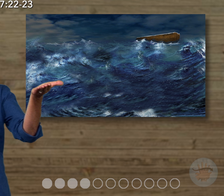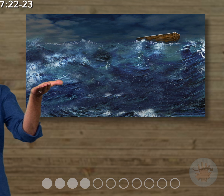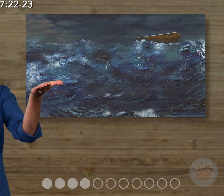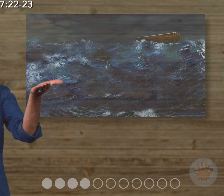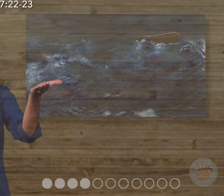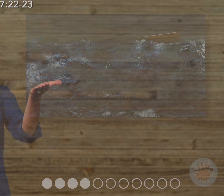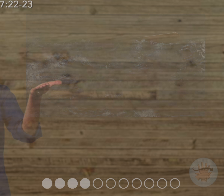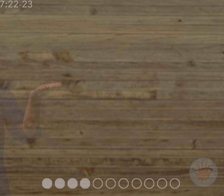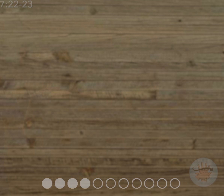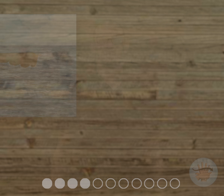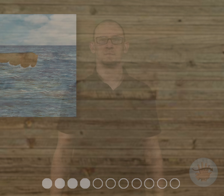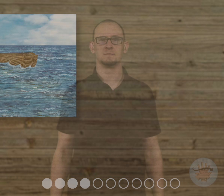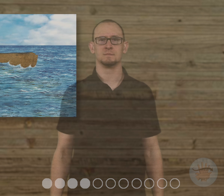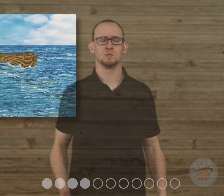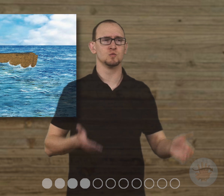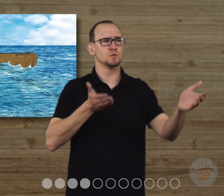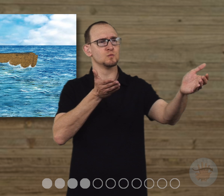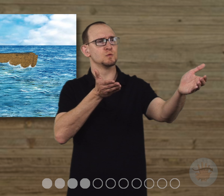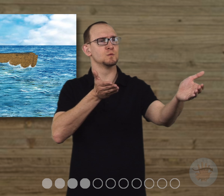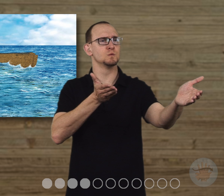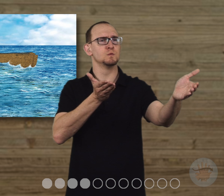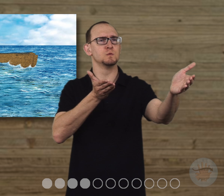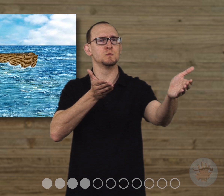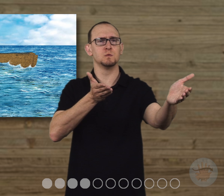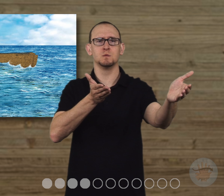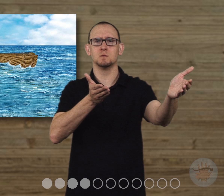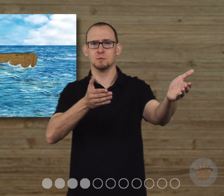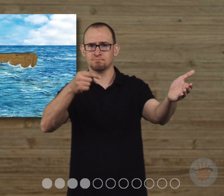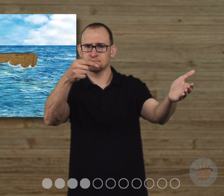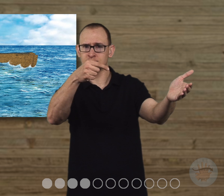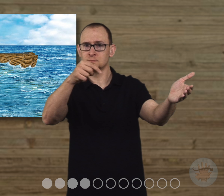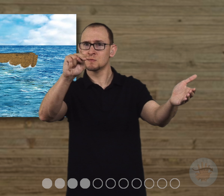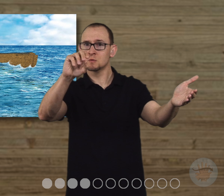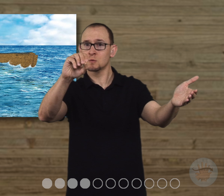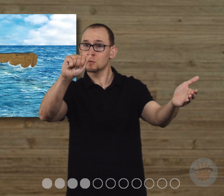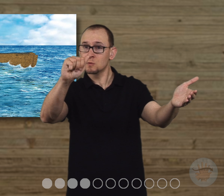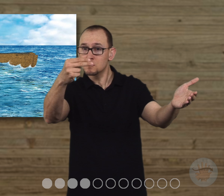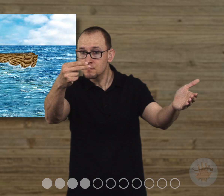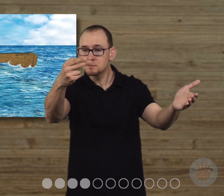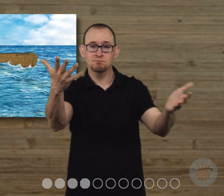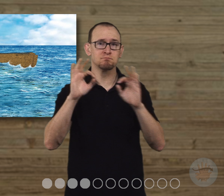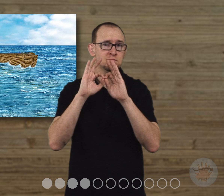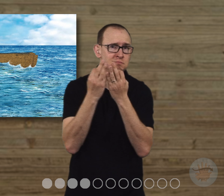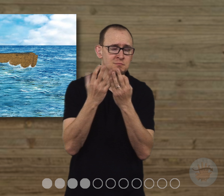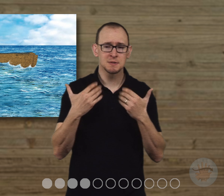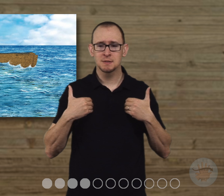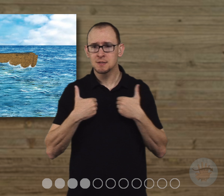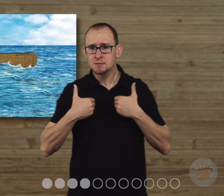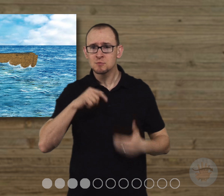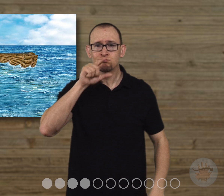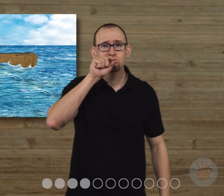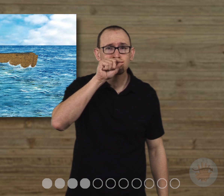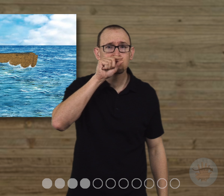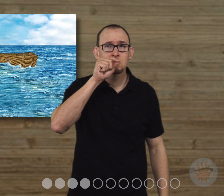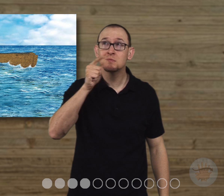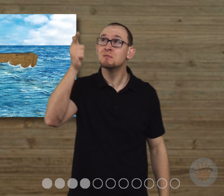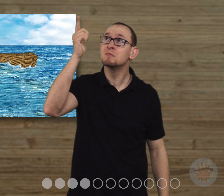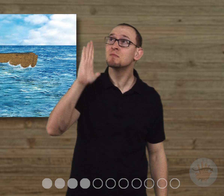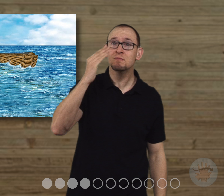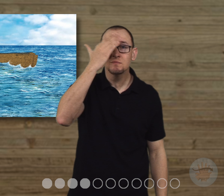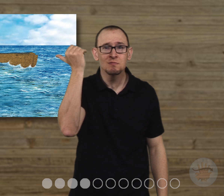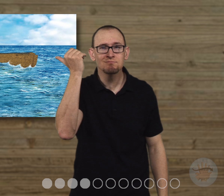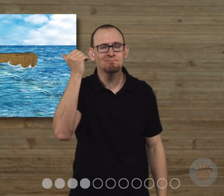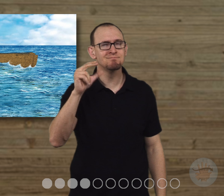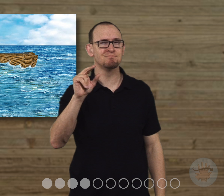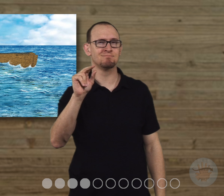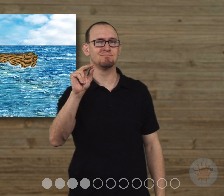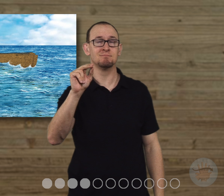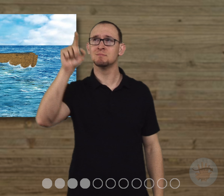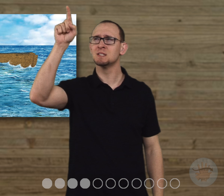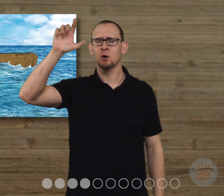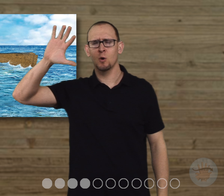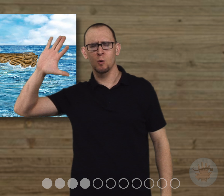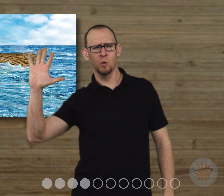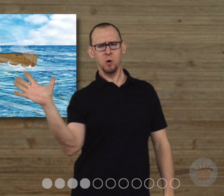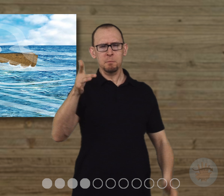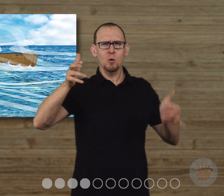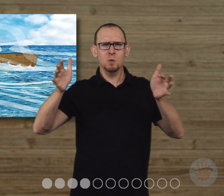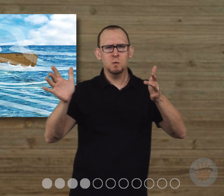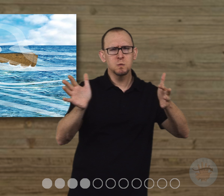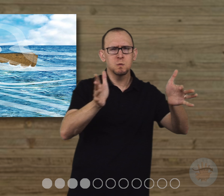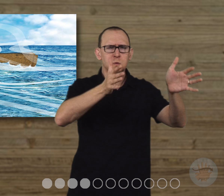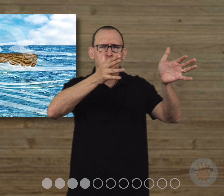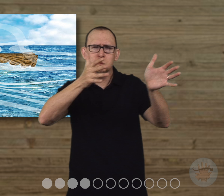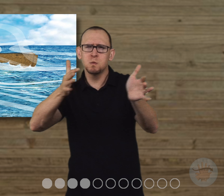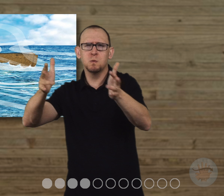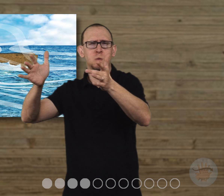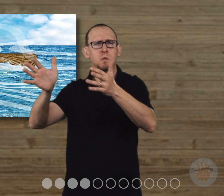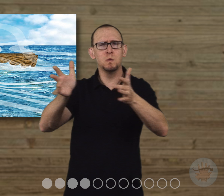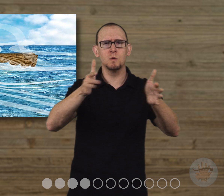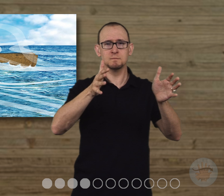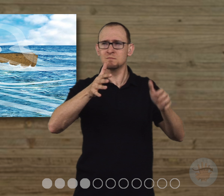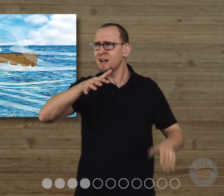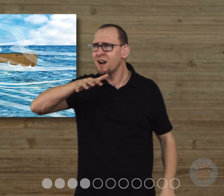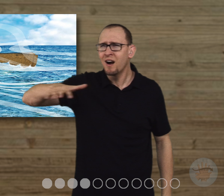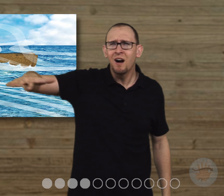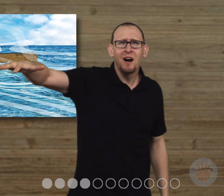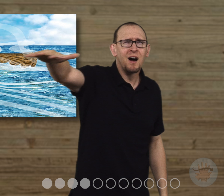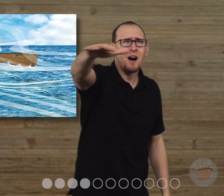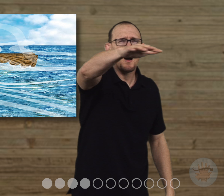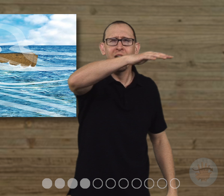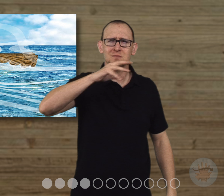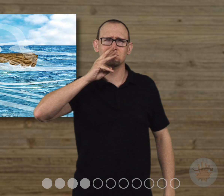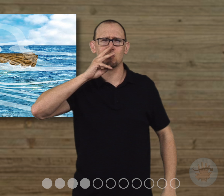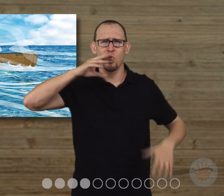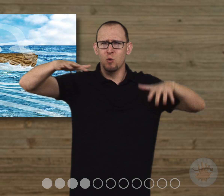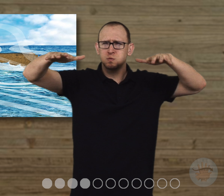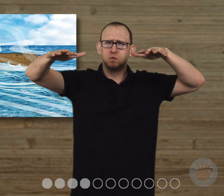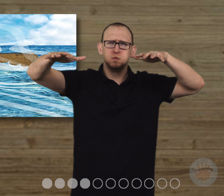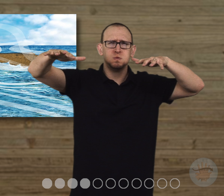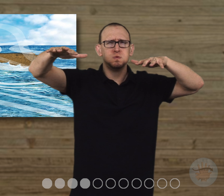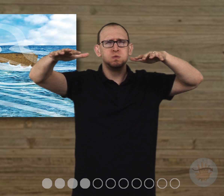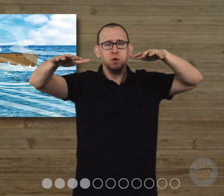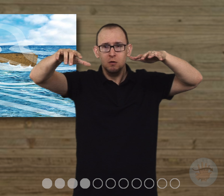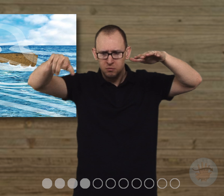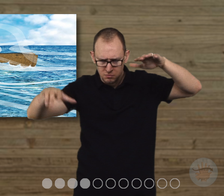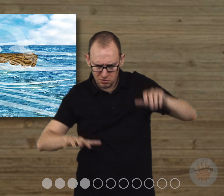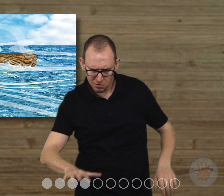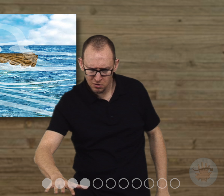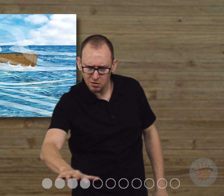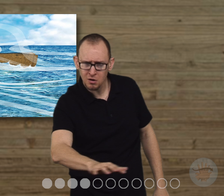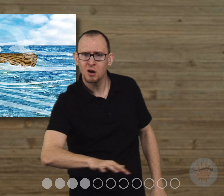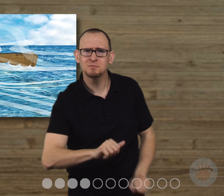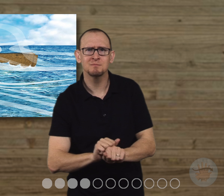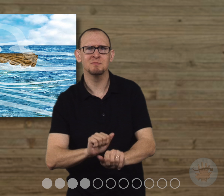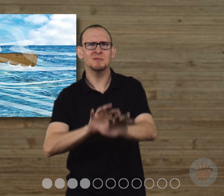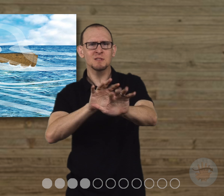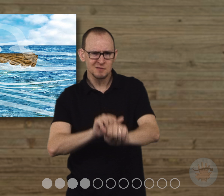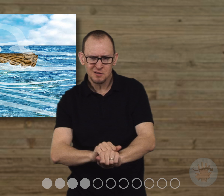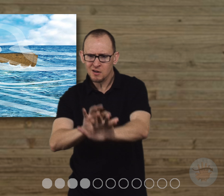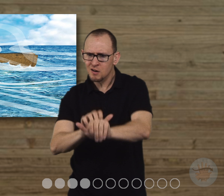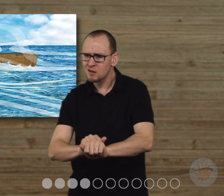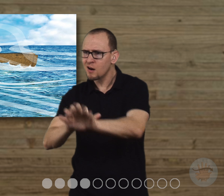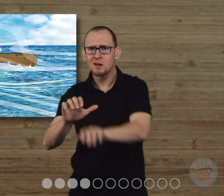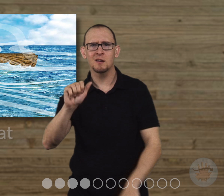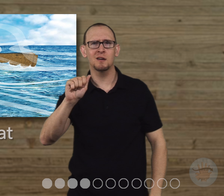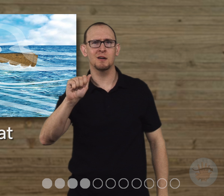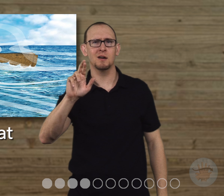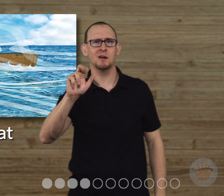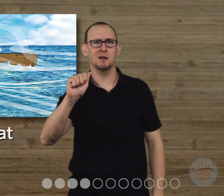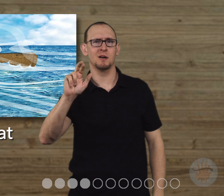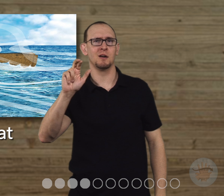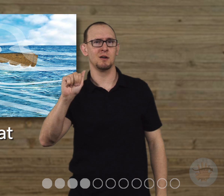And the waters prevailed upon the earth for 150 days. But God remembered Noah and all the animals and livestock that were with him in the ark. And God sent a wind over the earth, and the waters began to subside. The waters receded steadily from the earth, and after 150 days the waters had gone down.